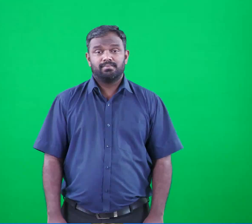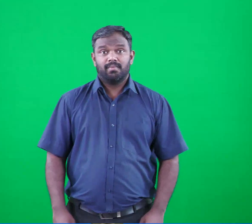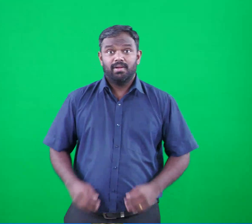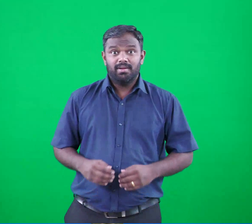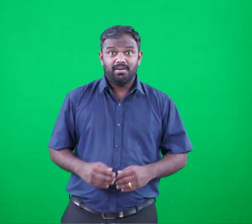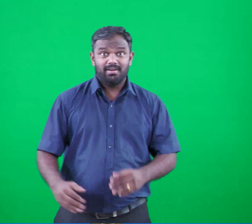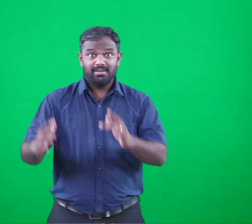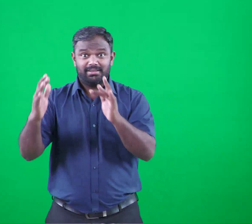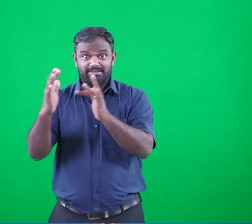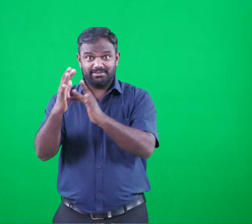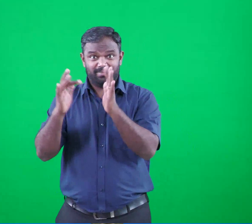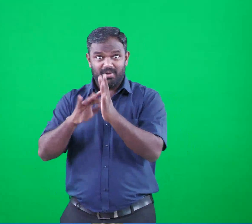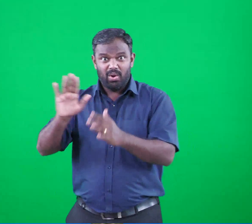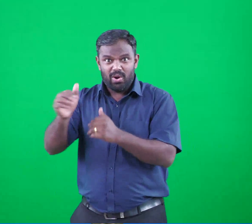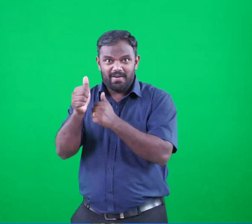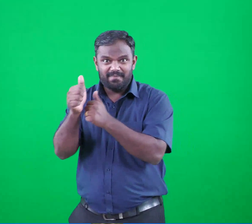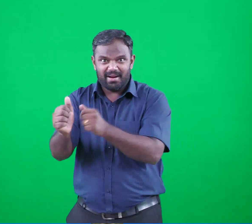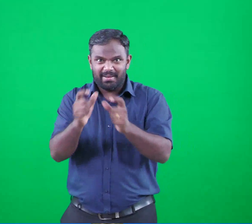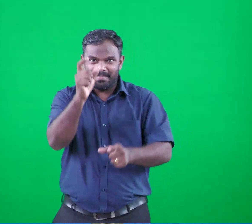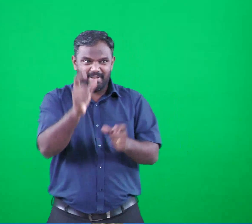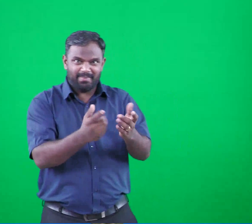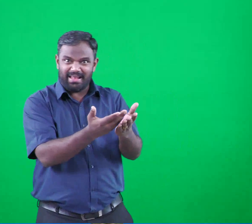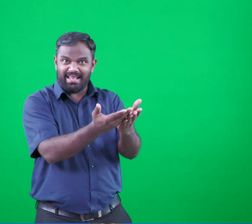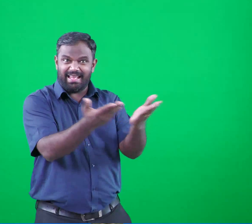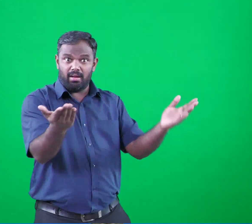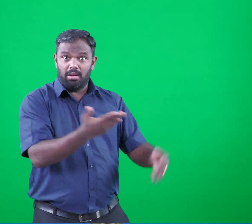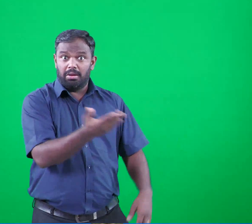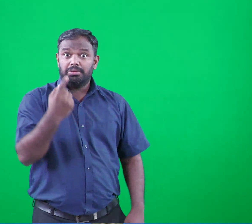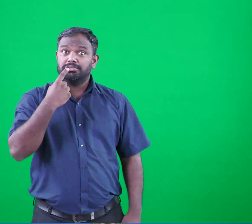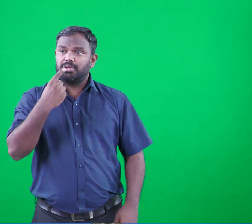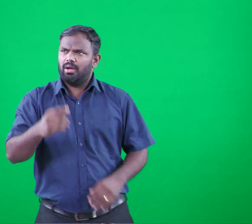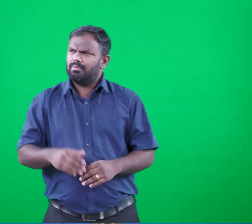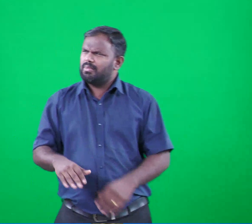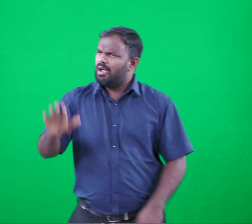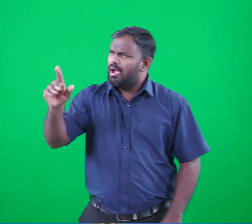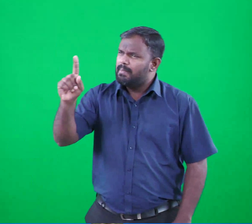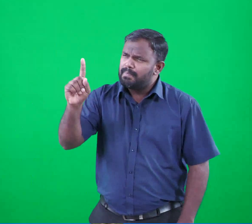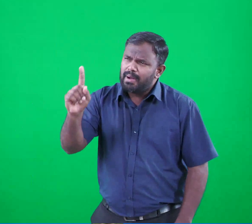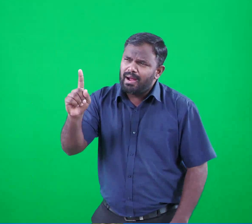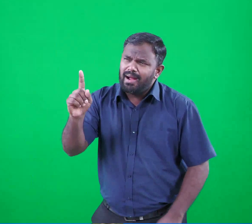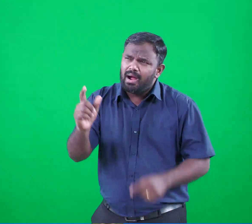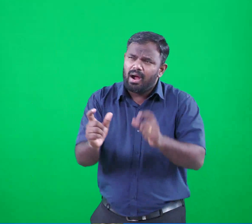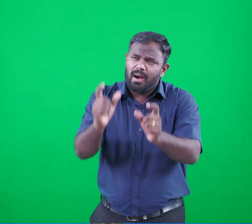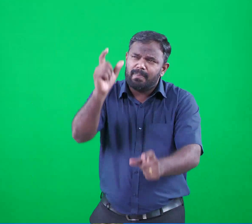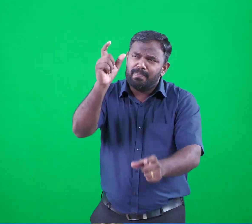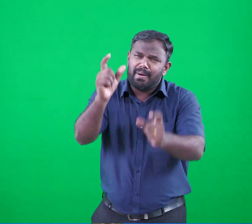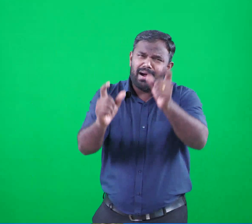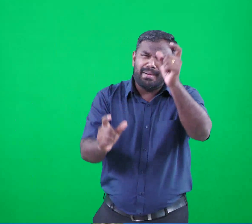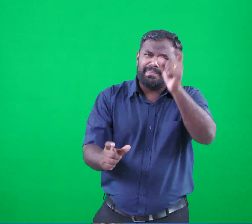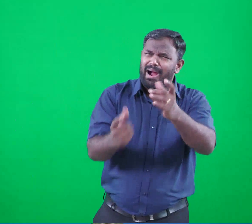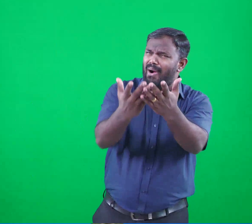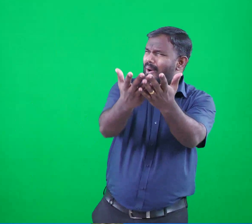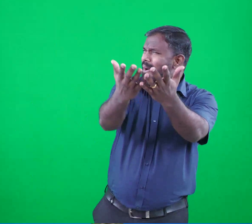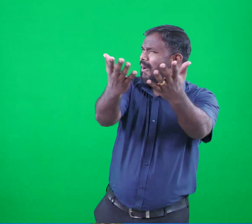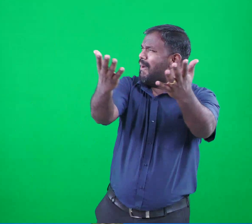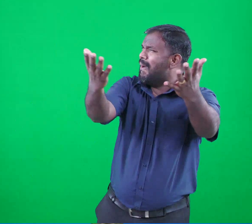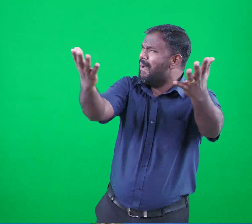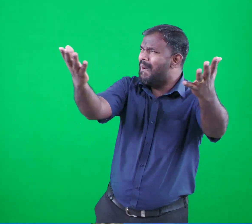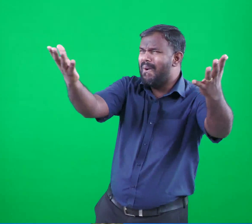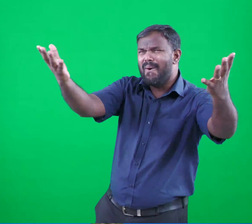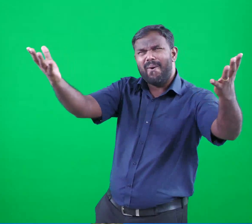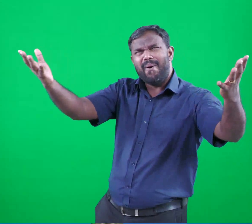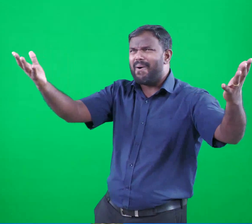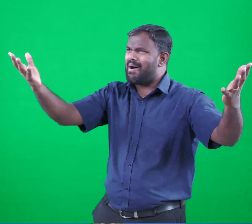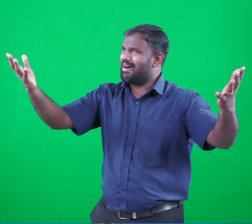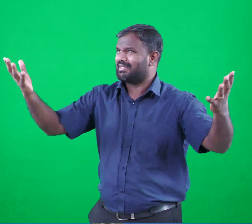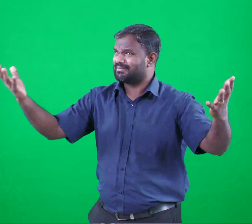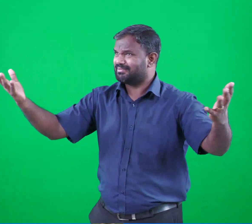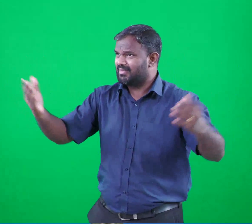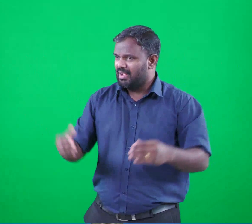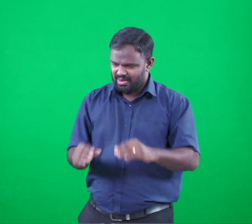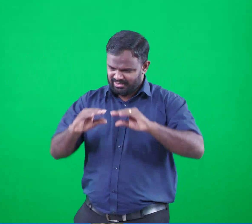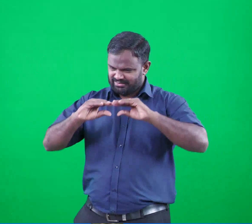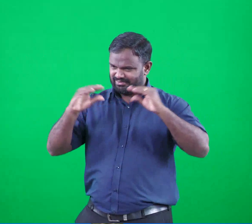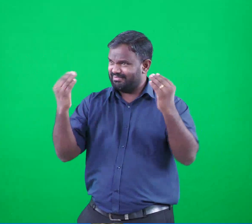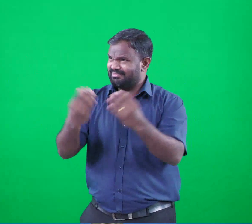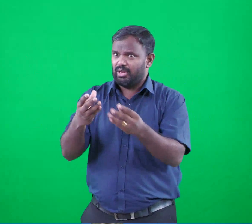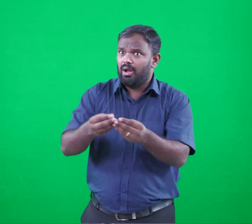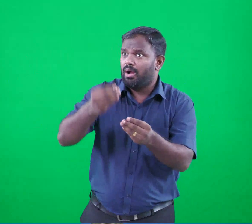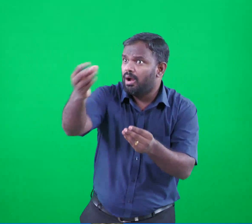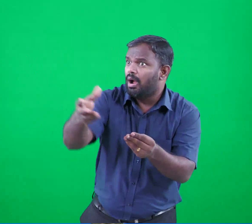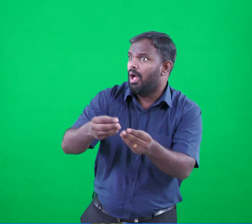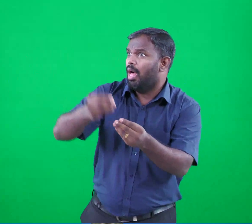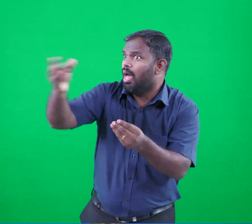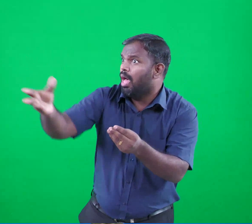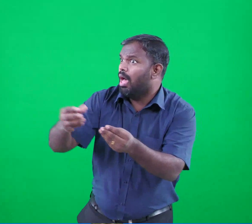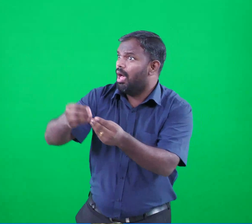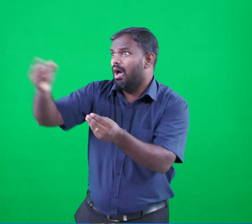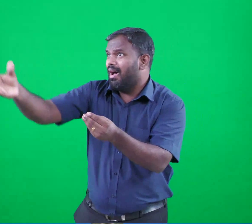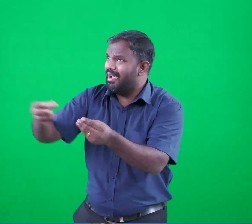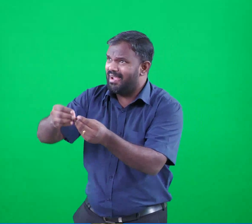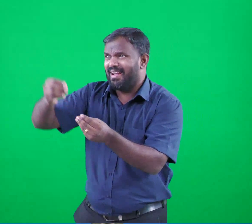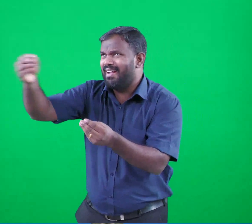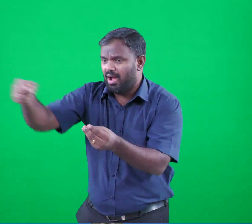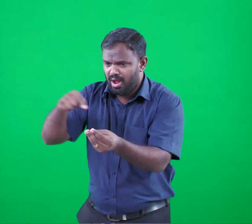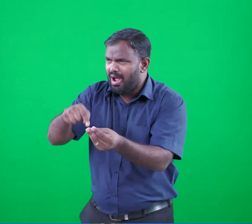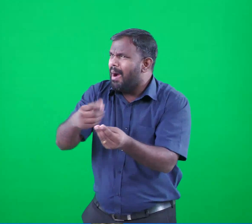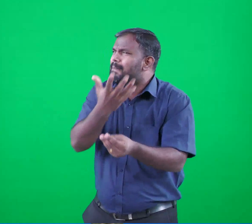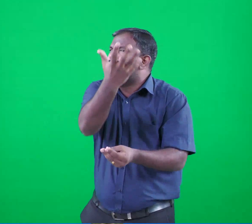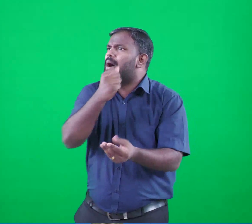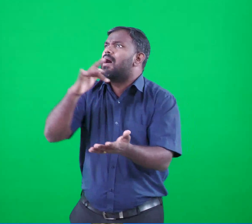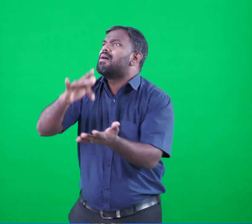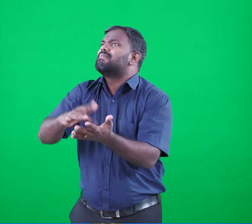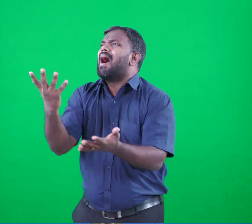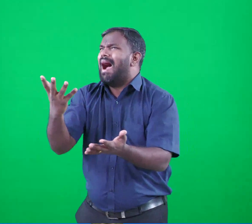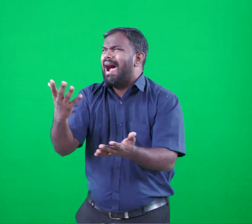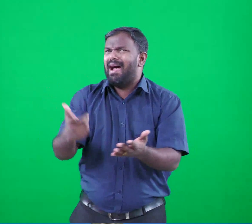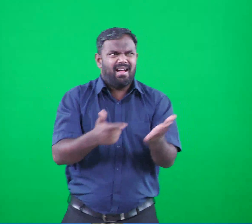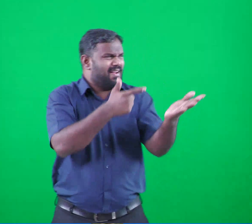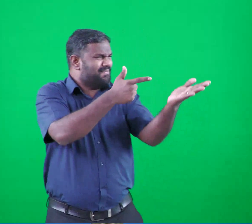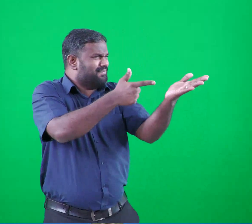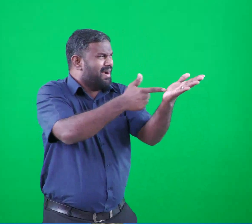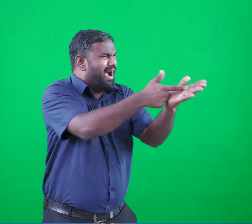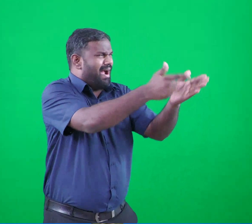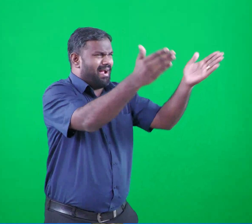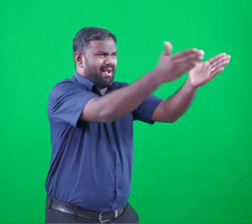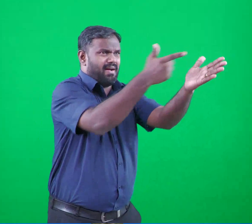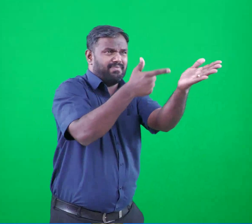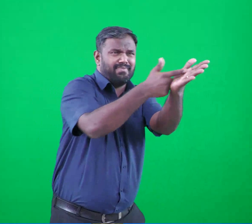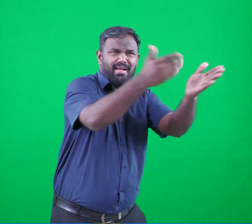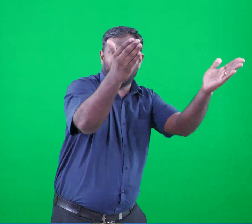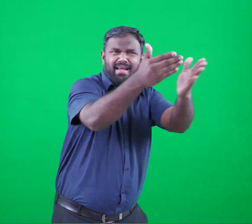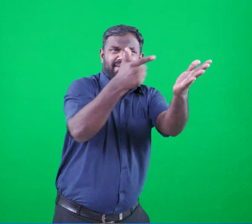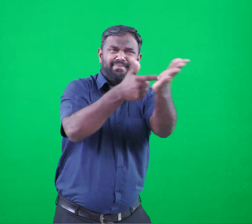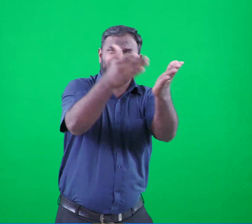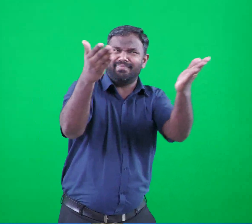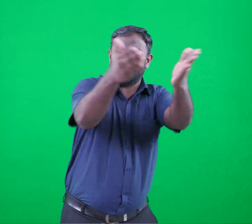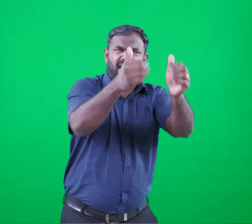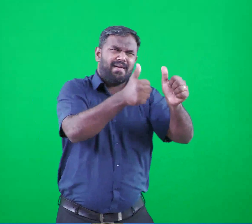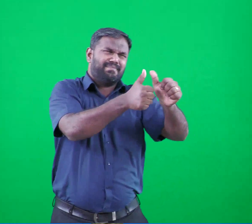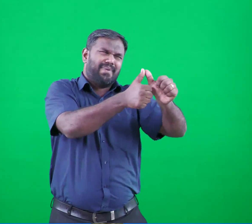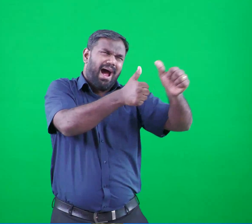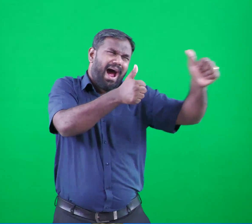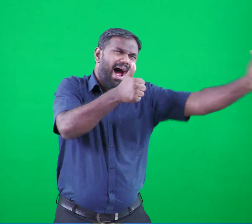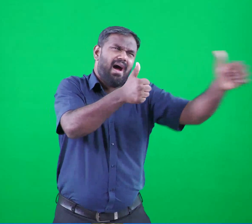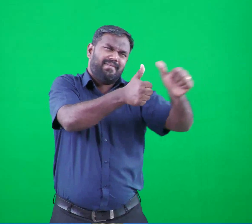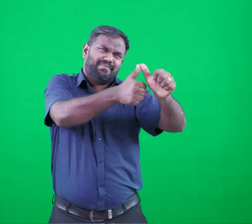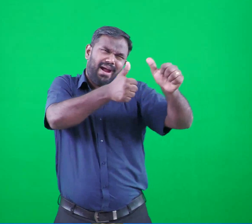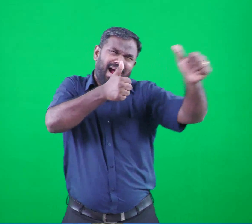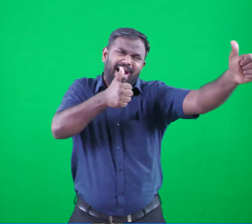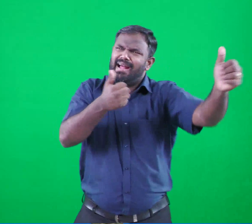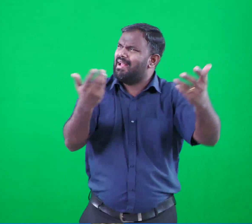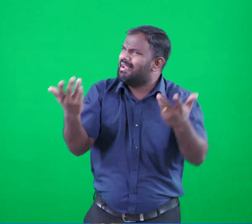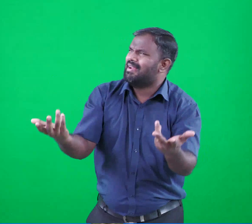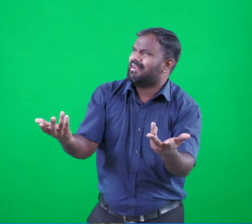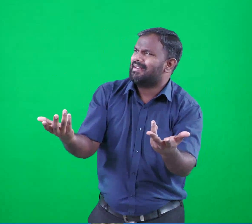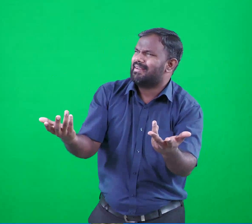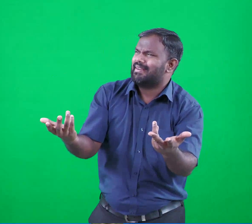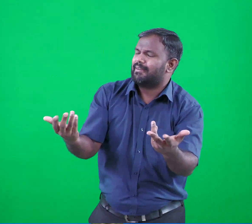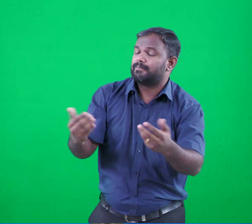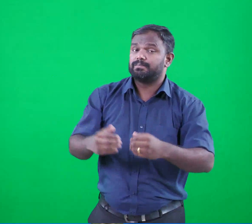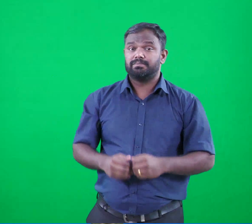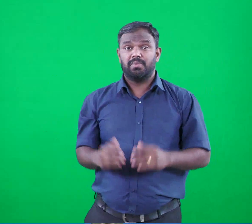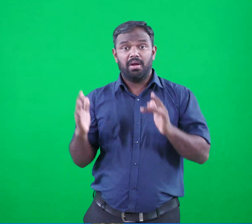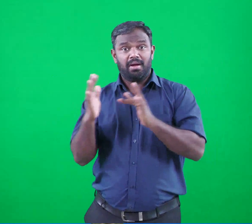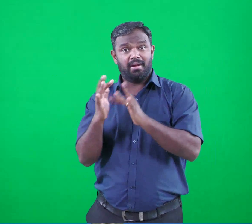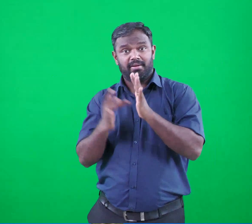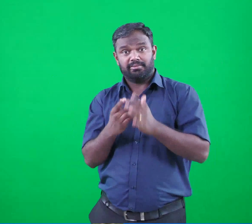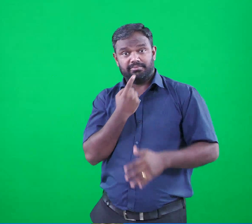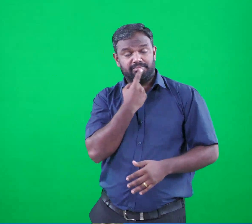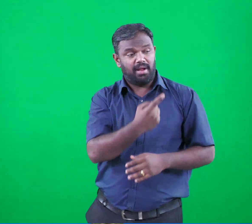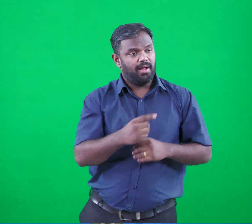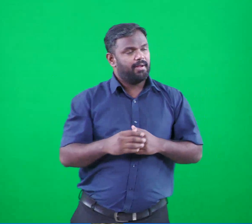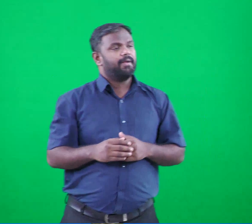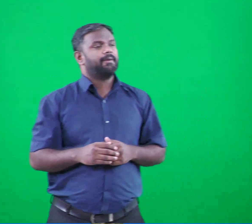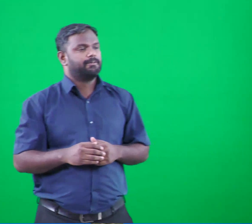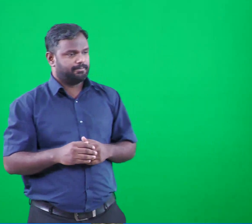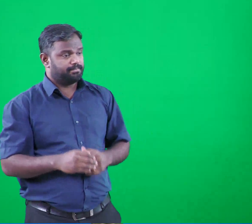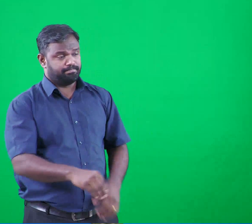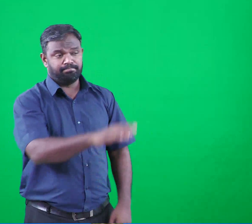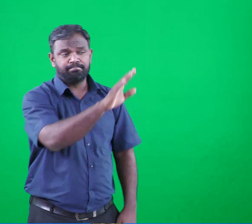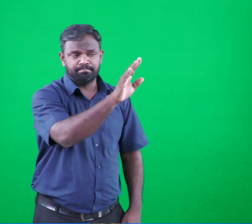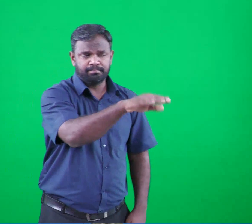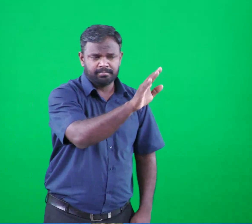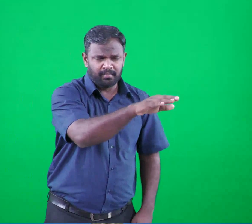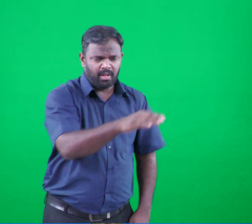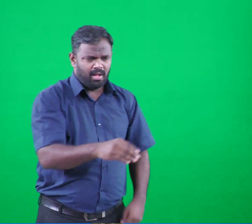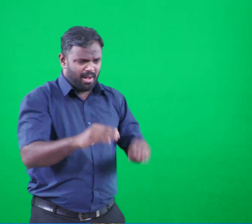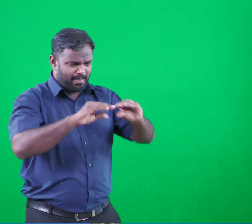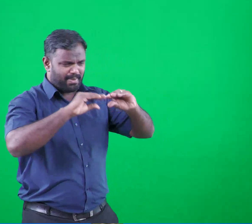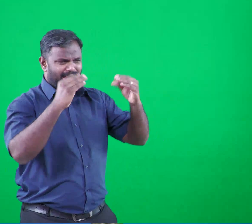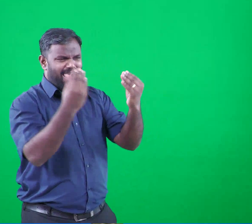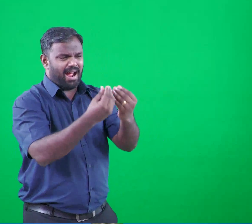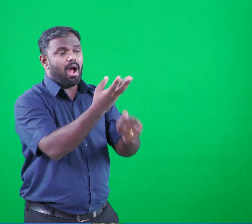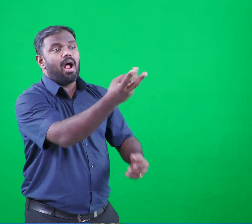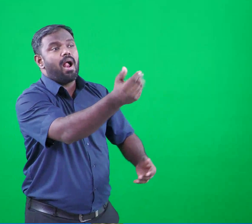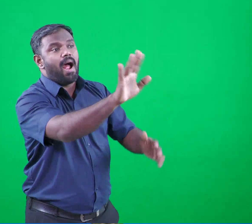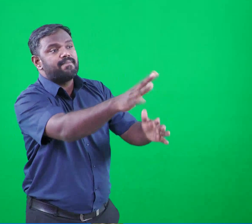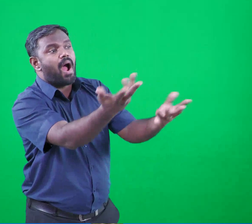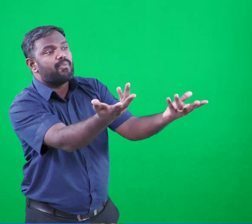His disciples replied, "Where in this desolate place could anyone find enough bread to feed all these people?"